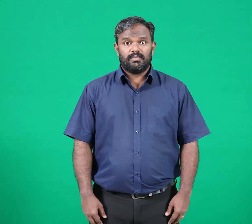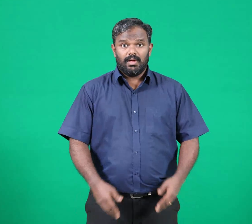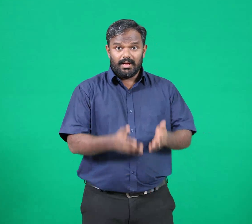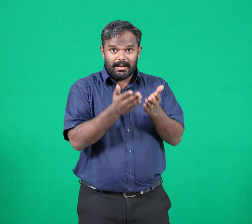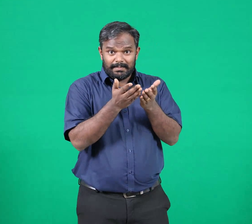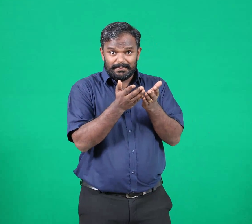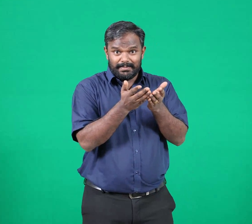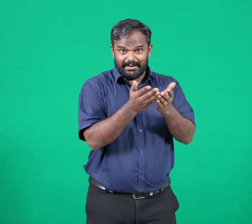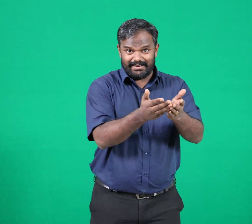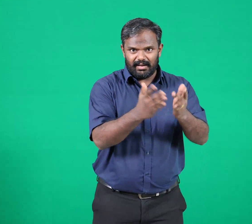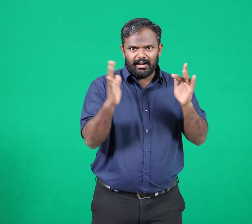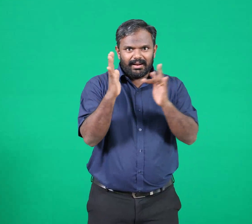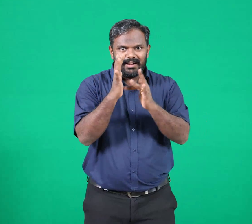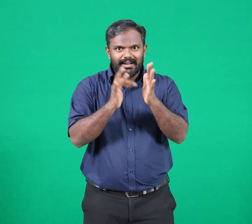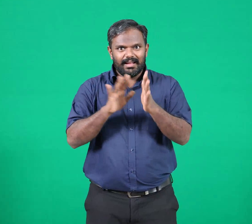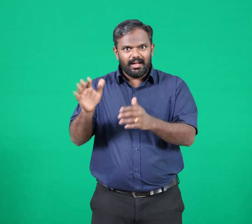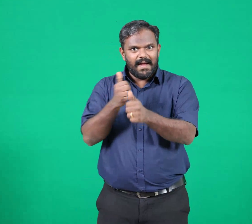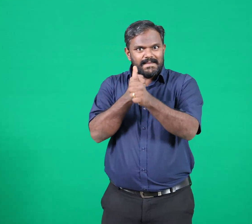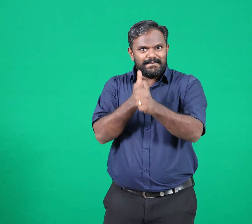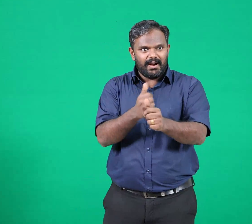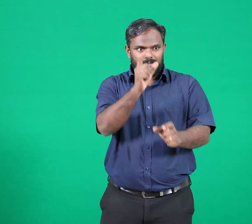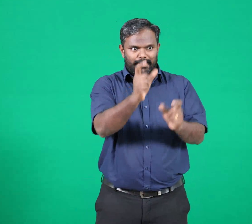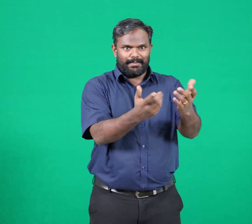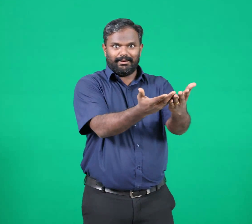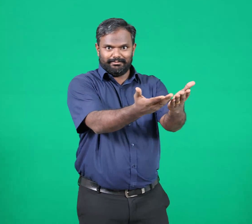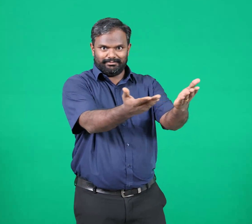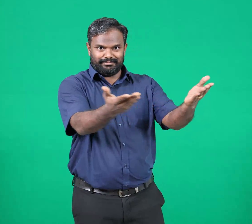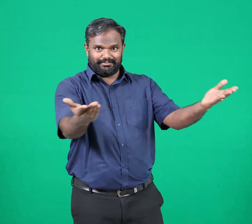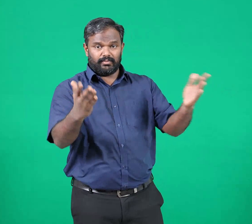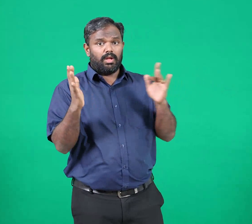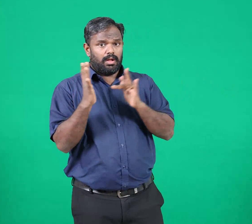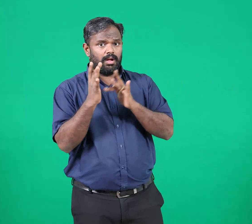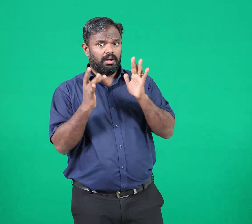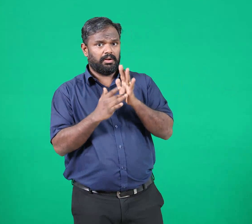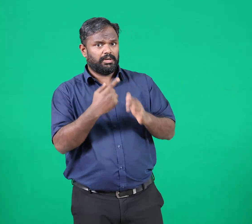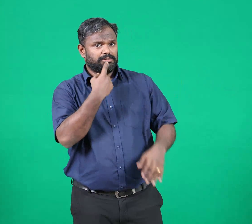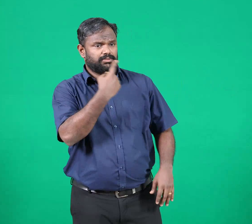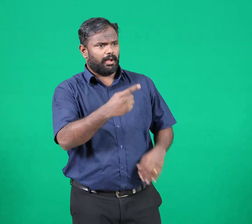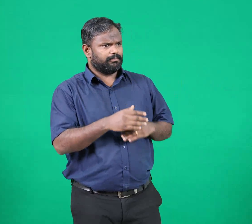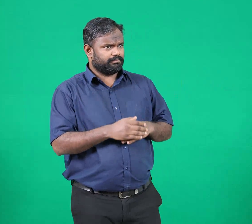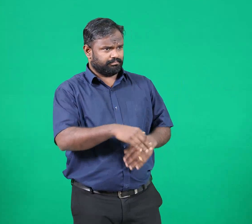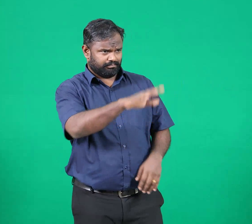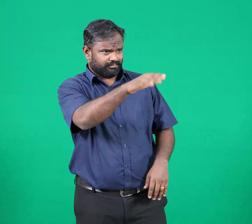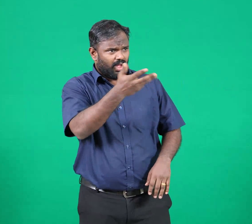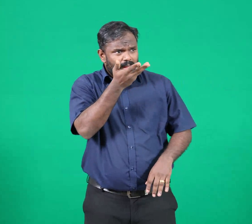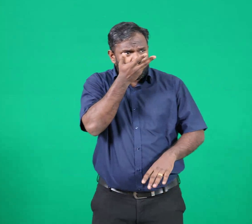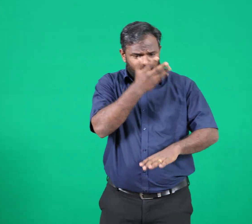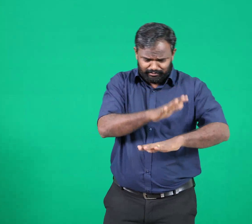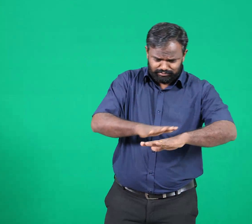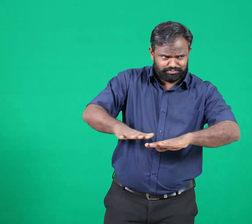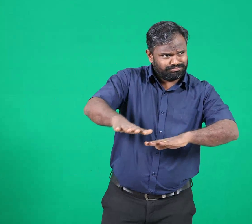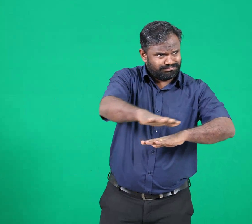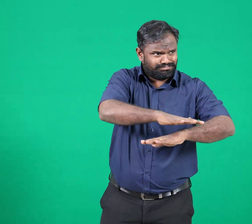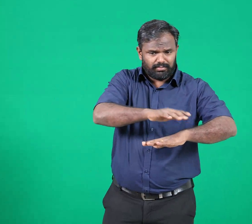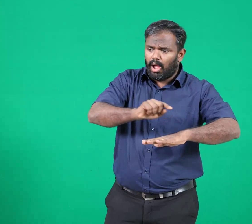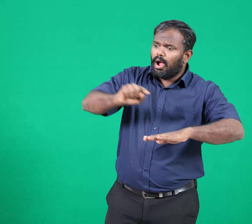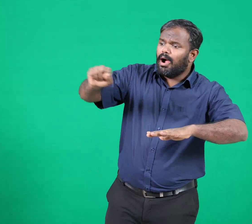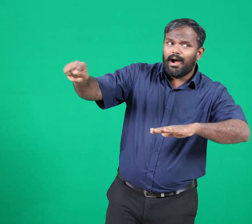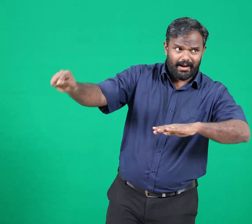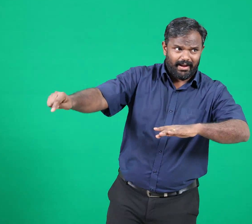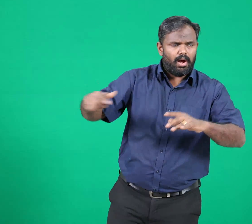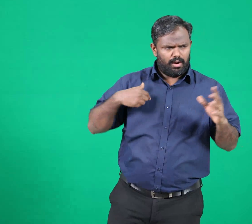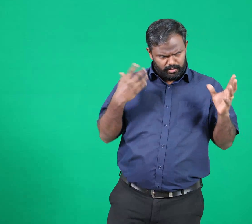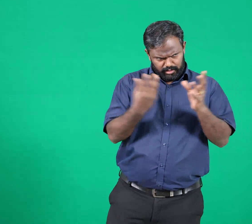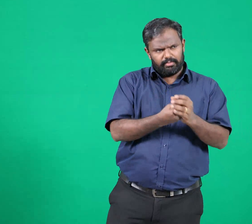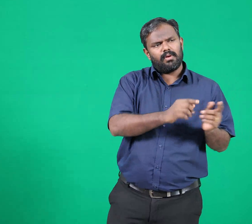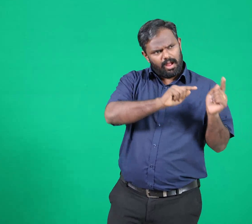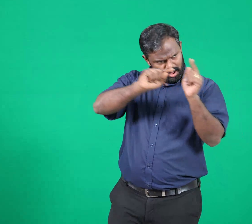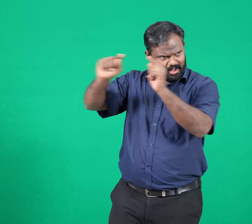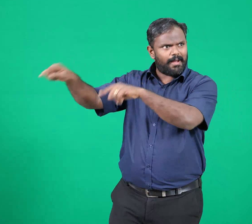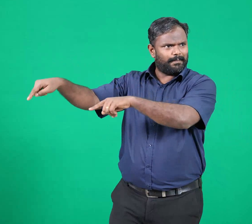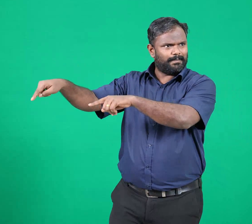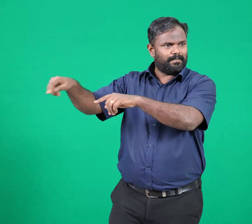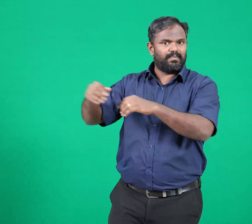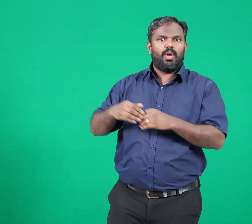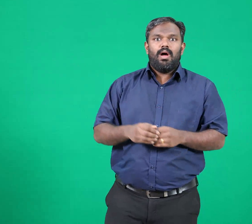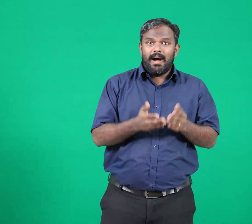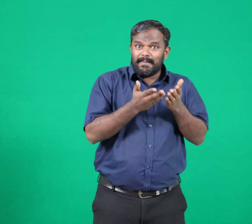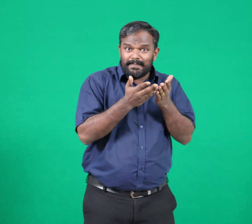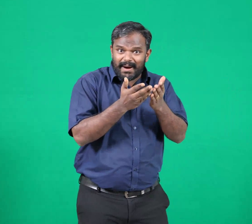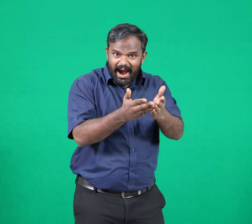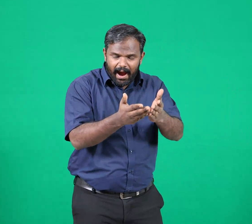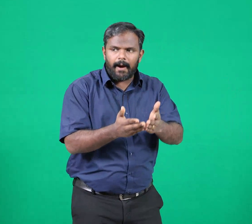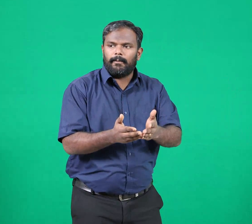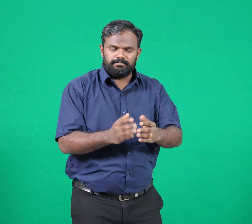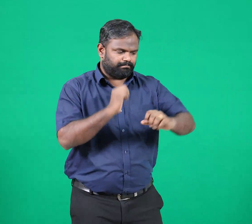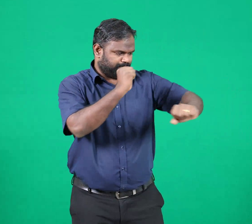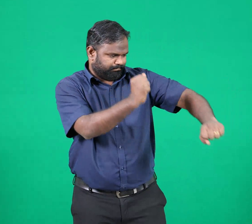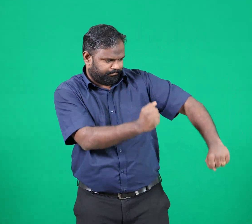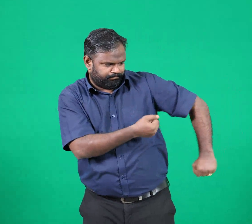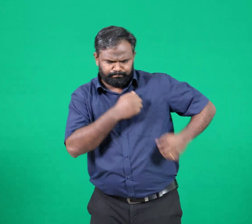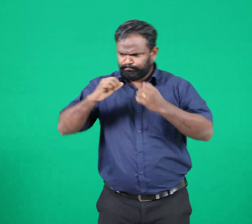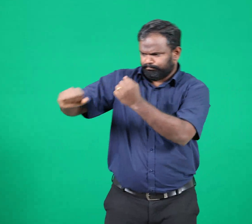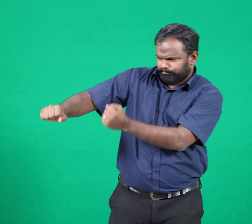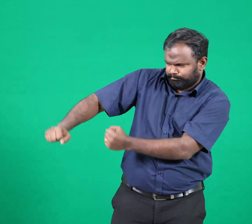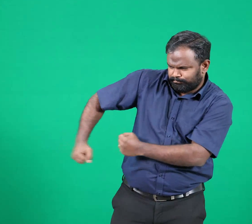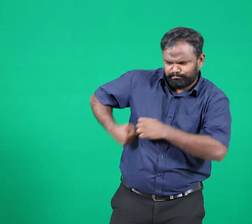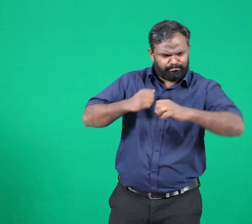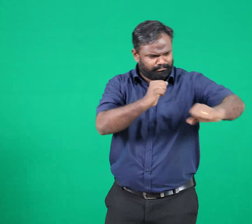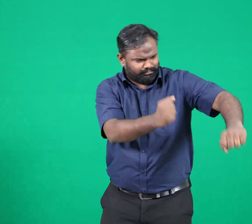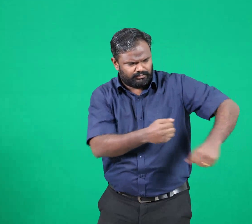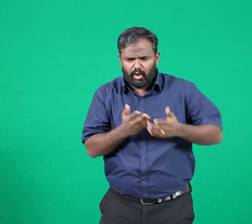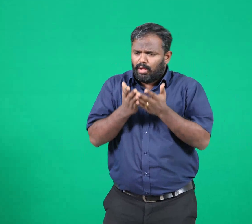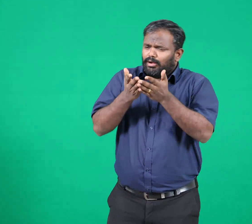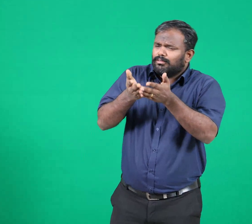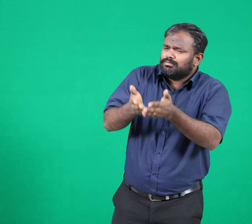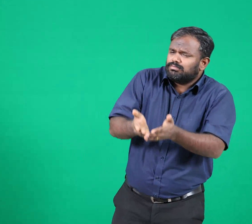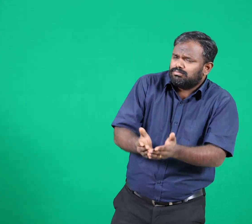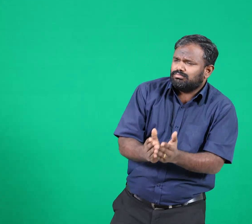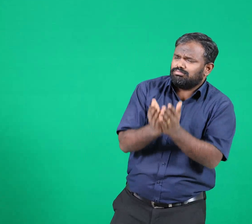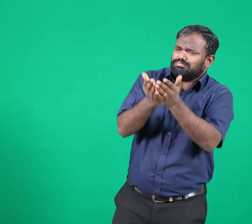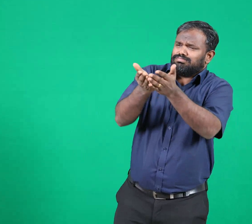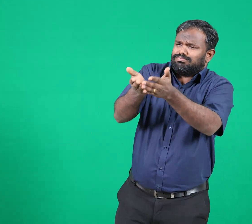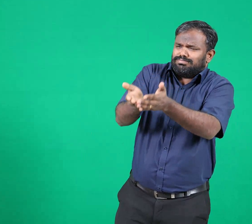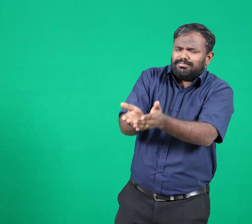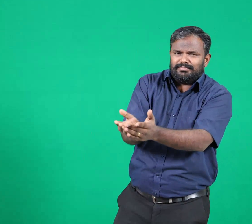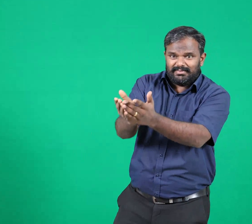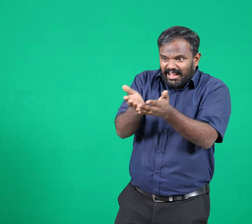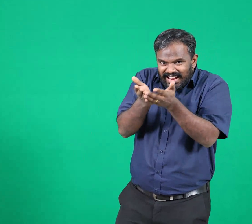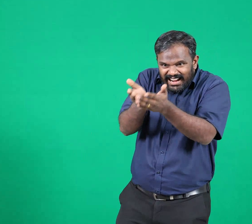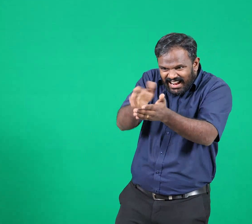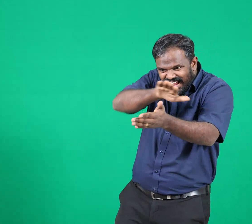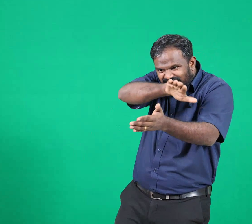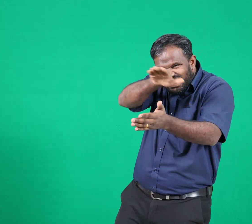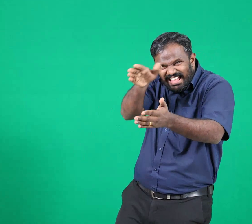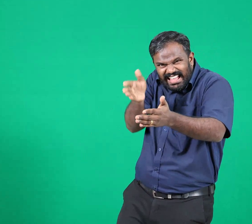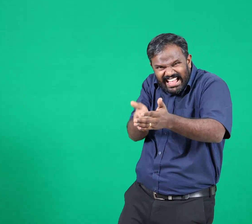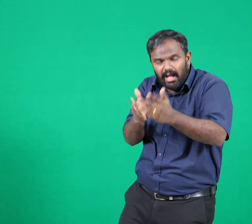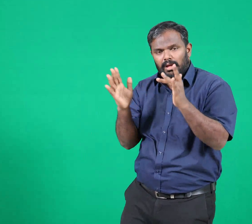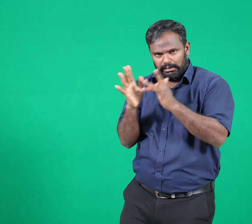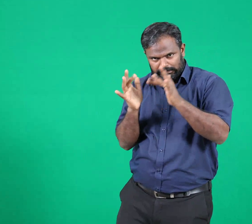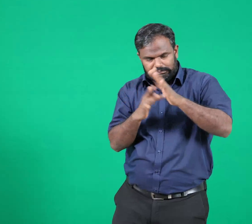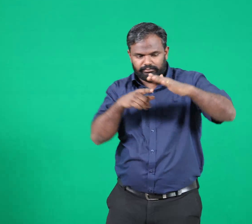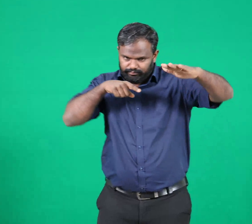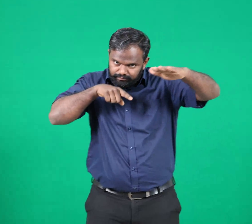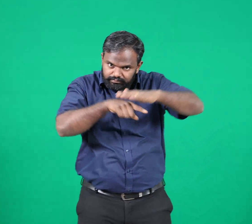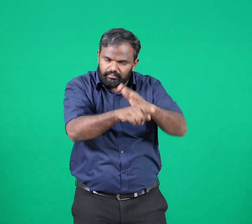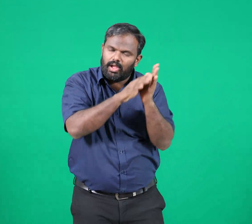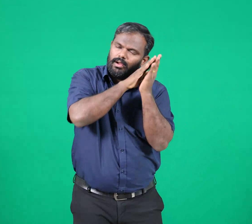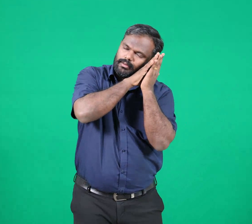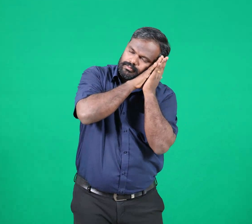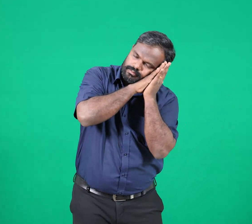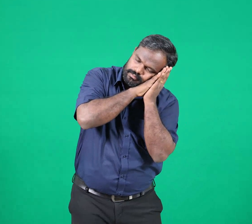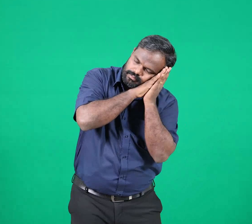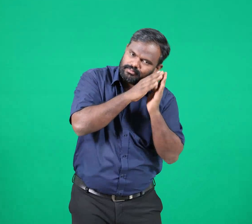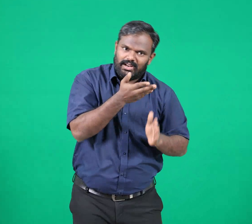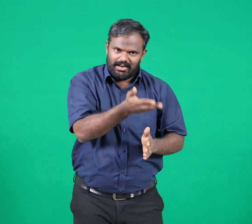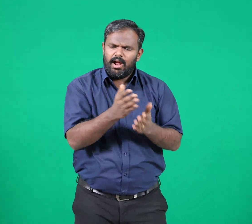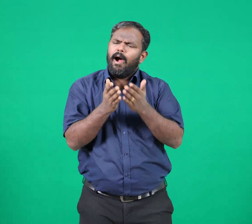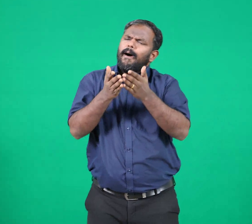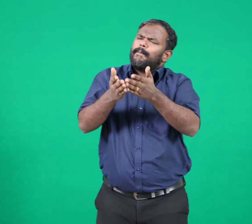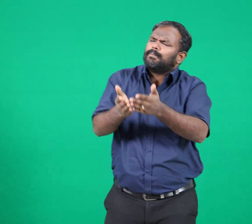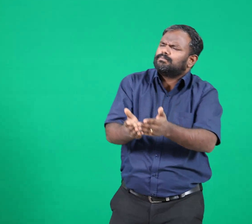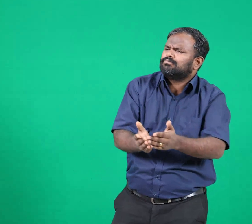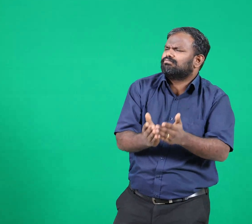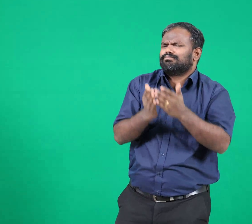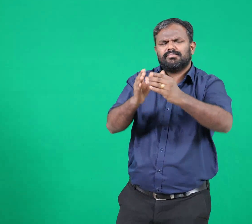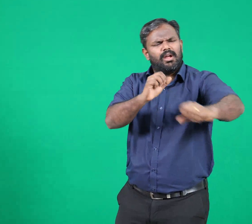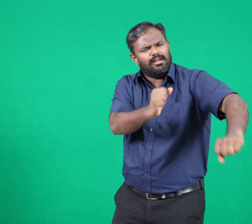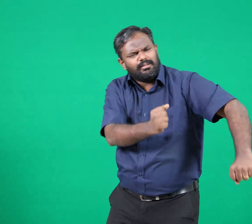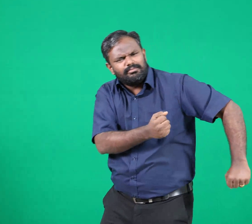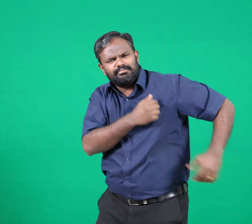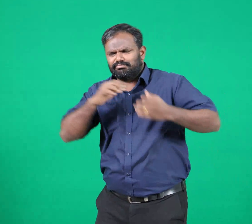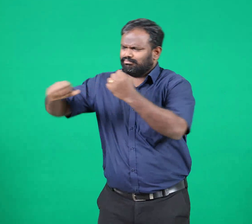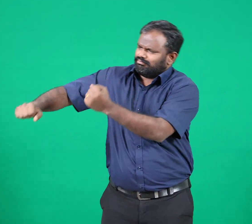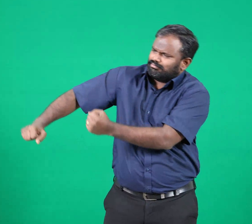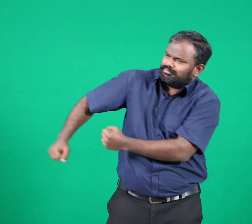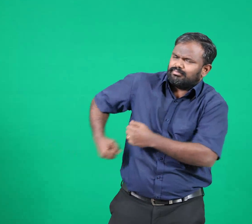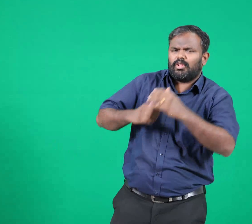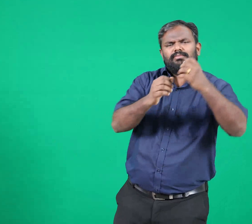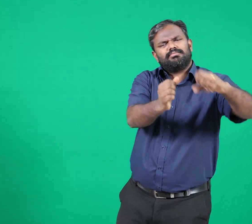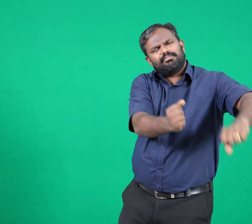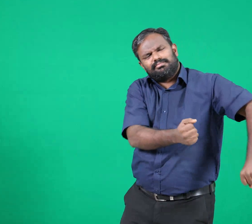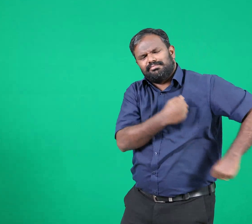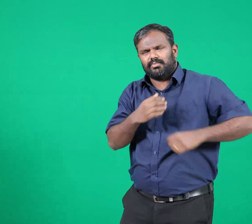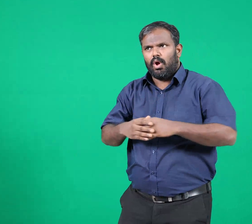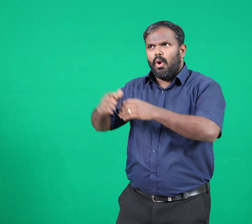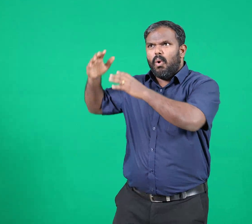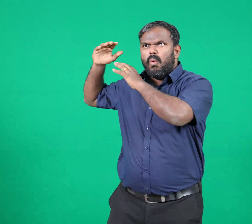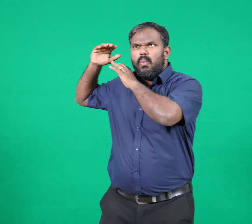One day Jesus said to His disciples, "Let us cross to the other side of the lake." So He got into a boat with them and set out.